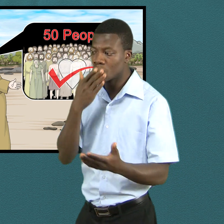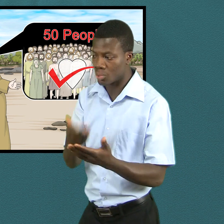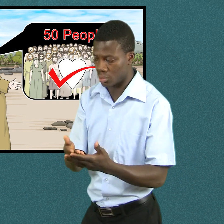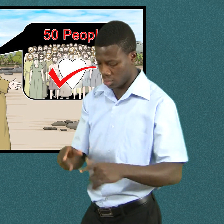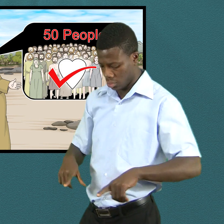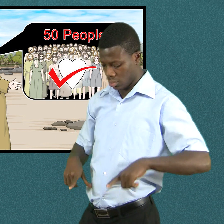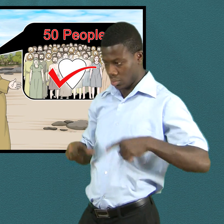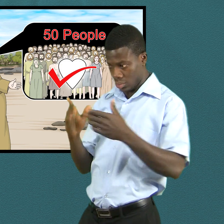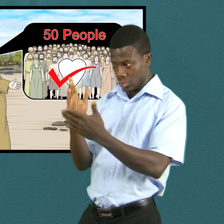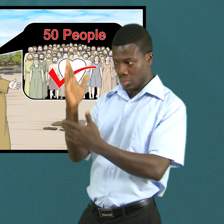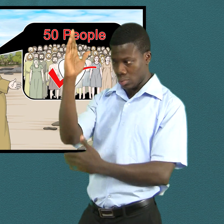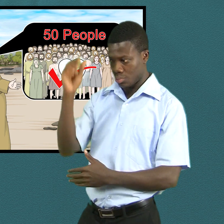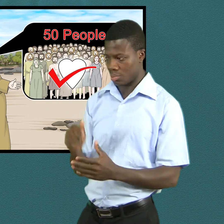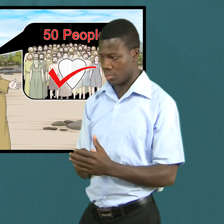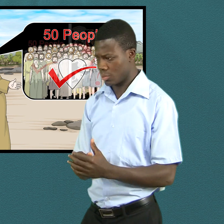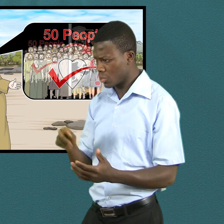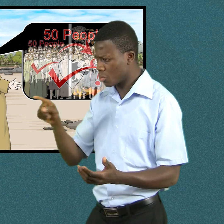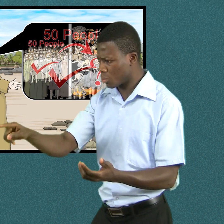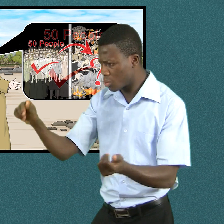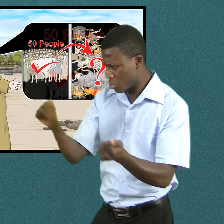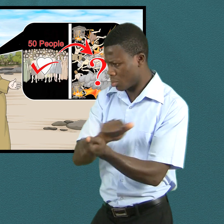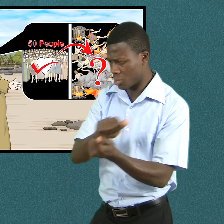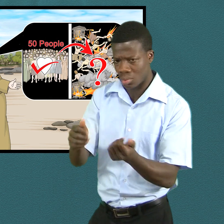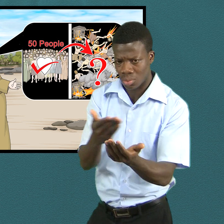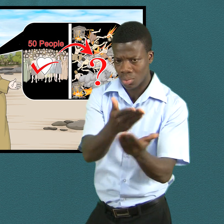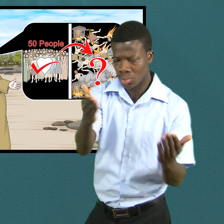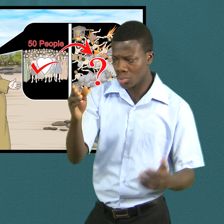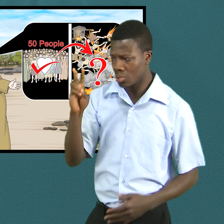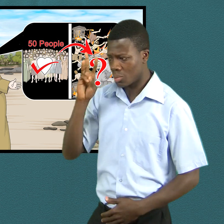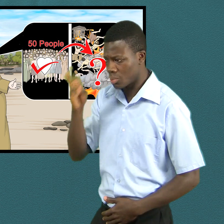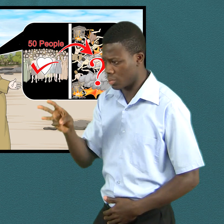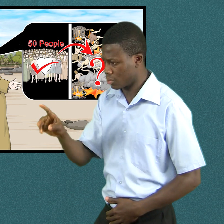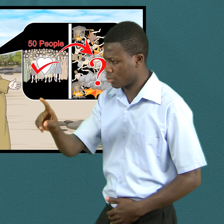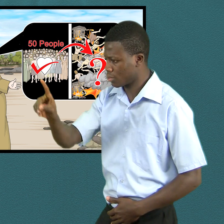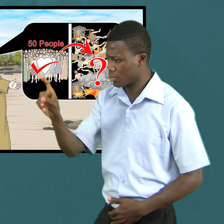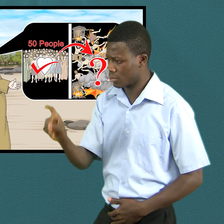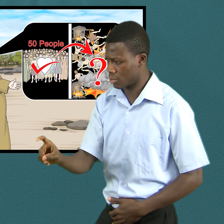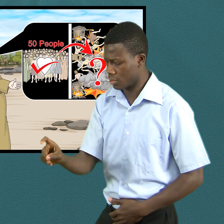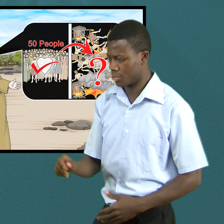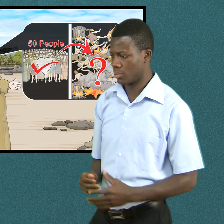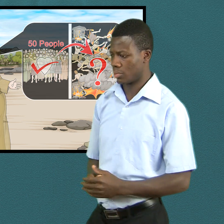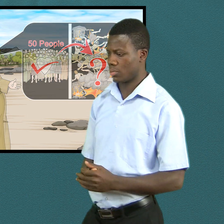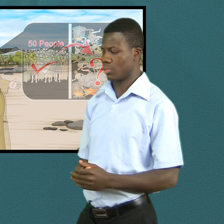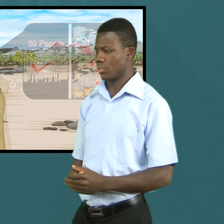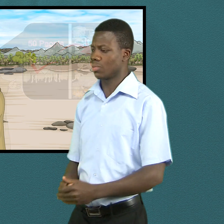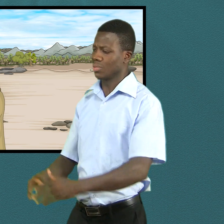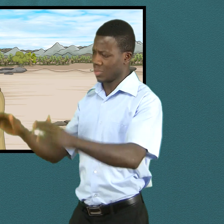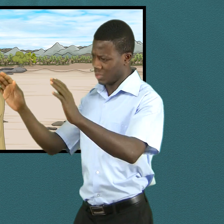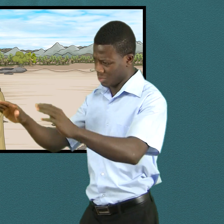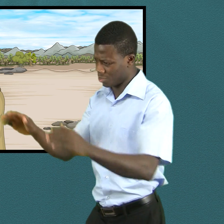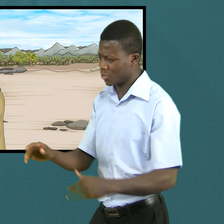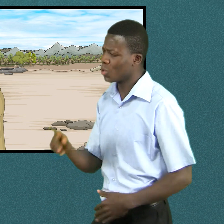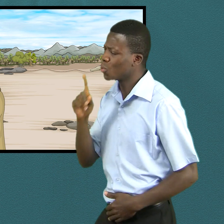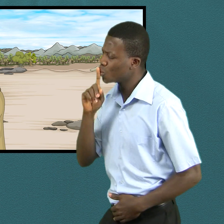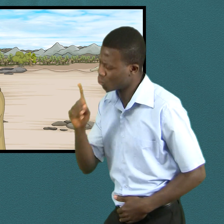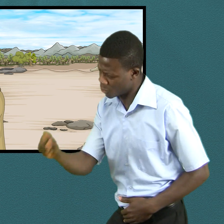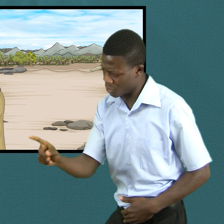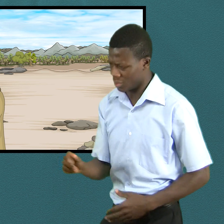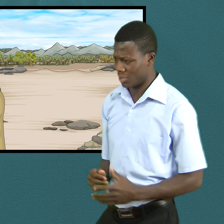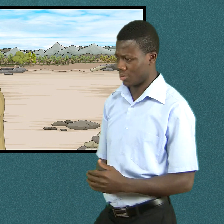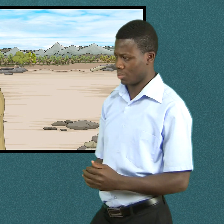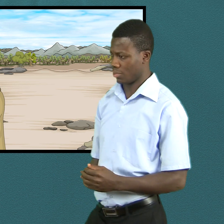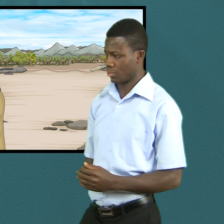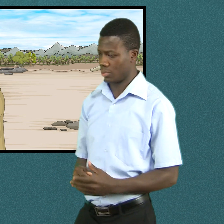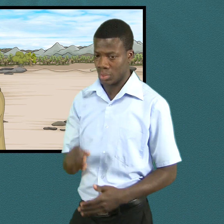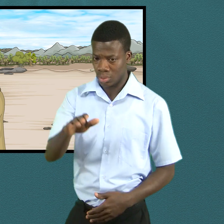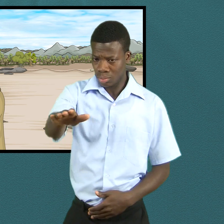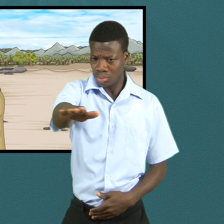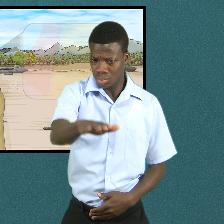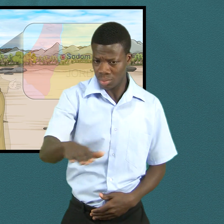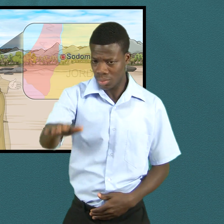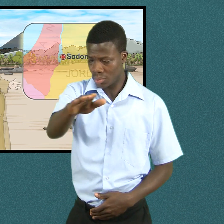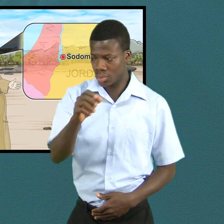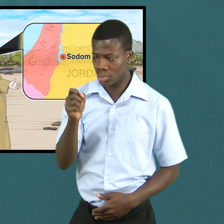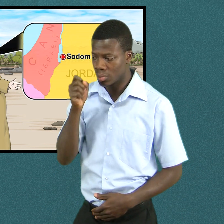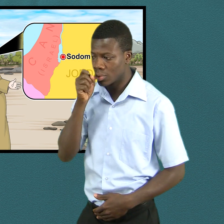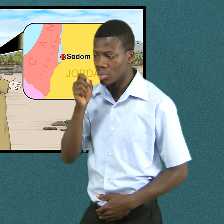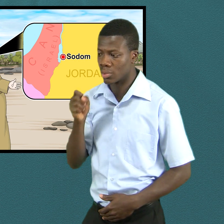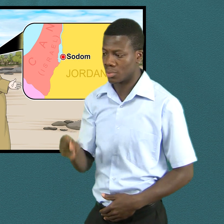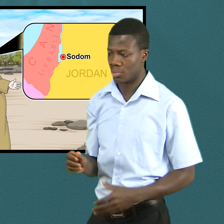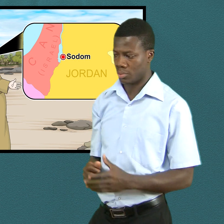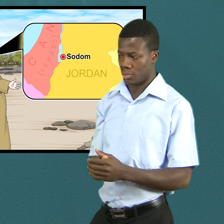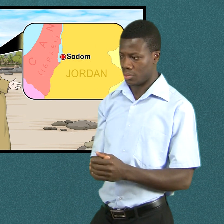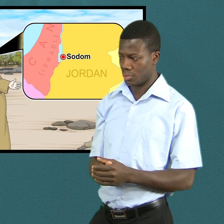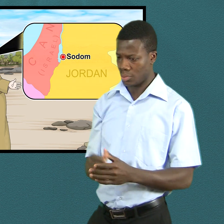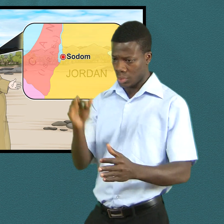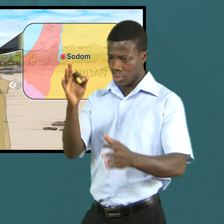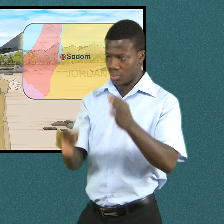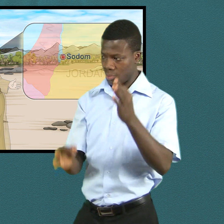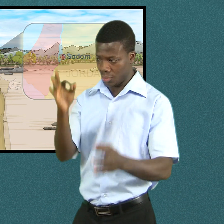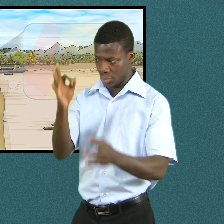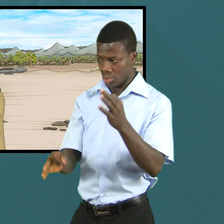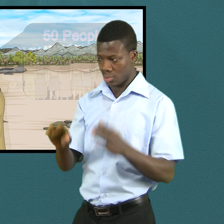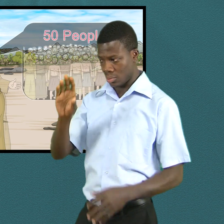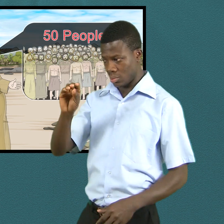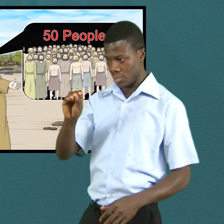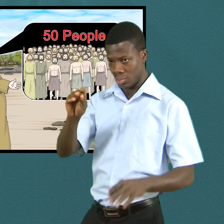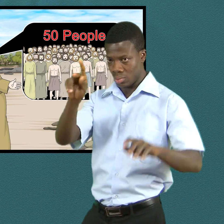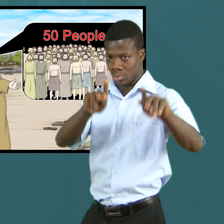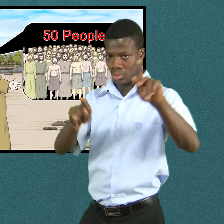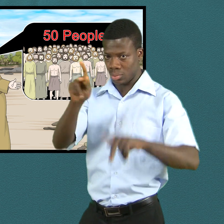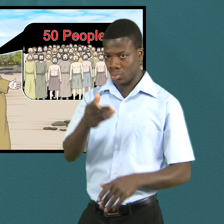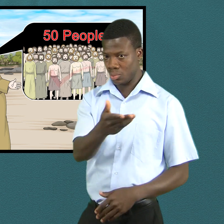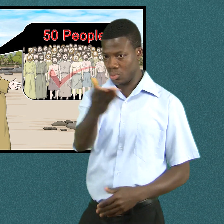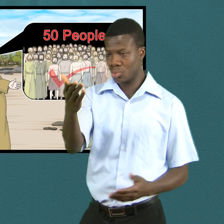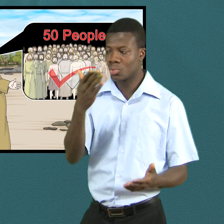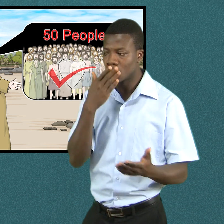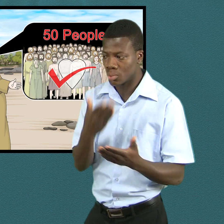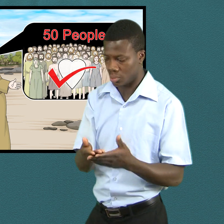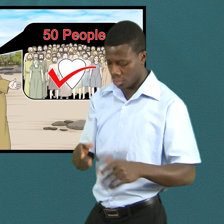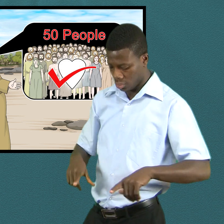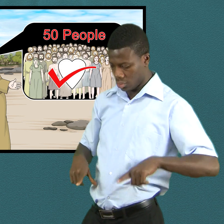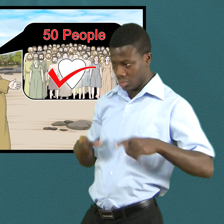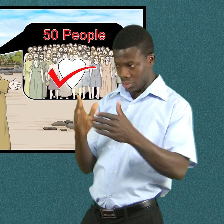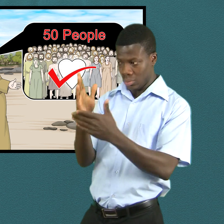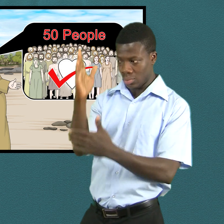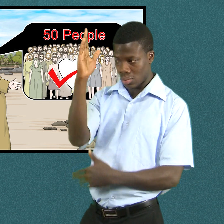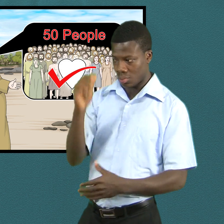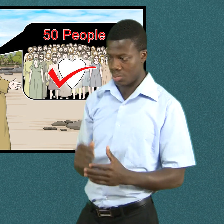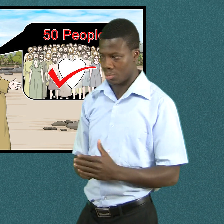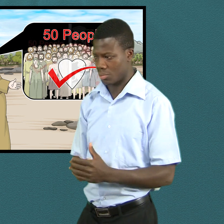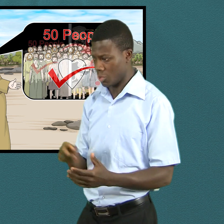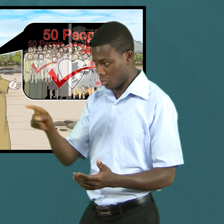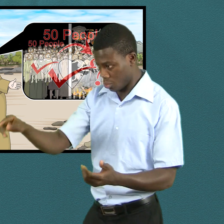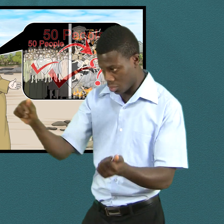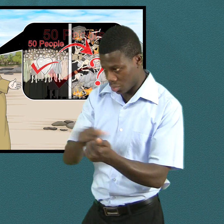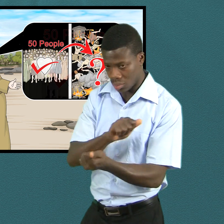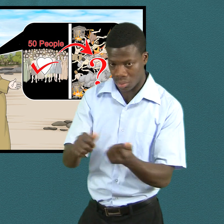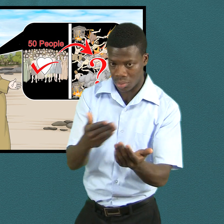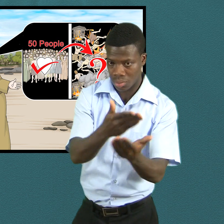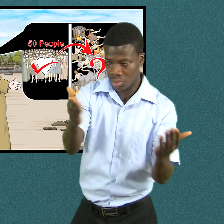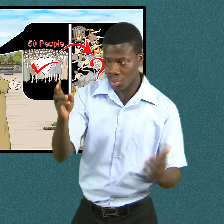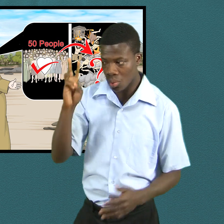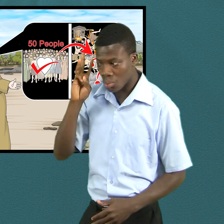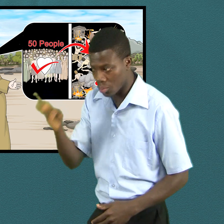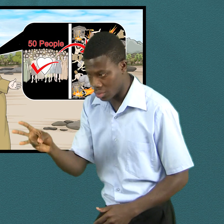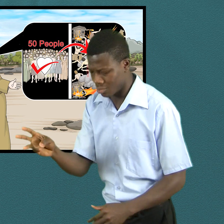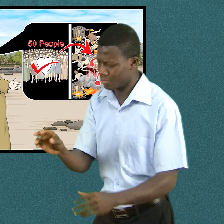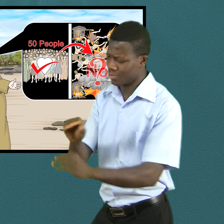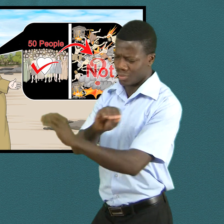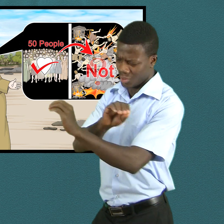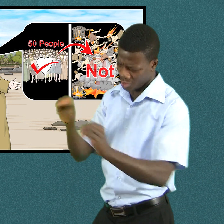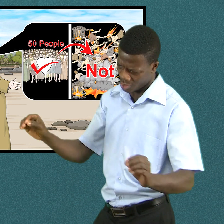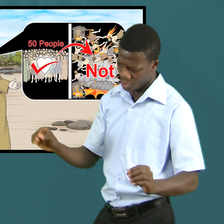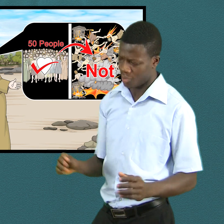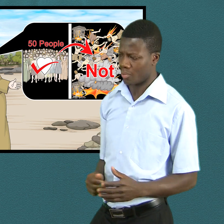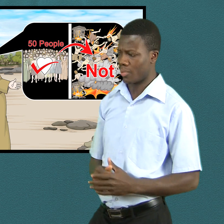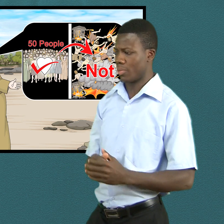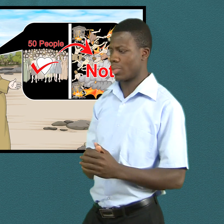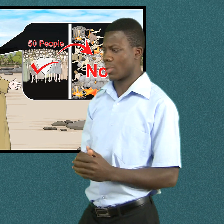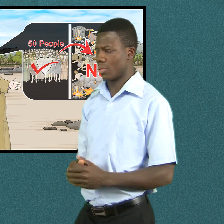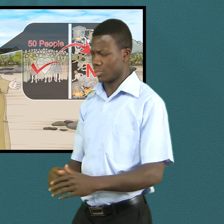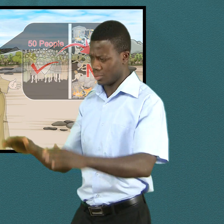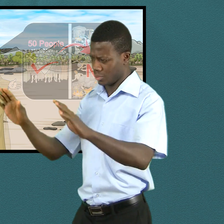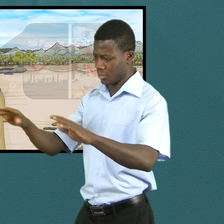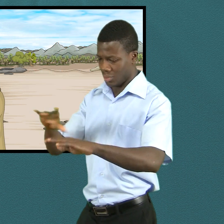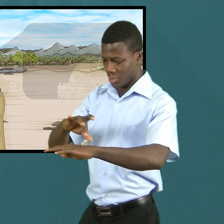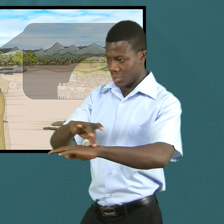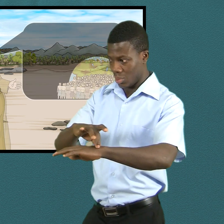Will You really sweep it away and not spare the place for the sake of the fifty righteous ones who are there?